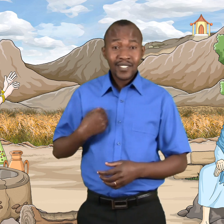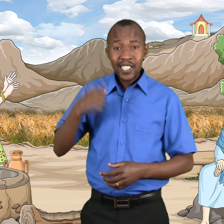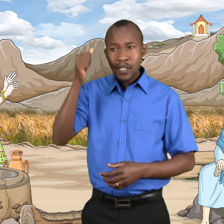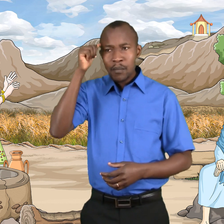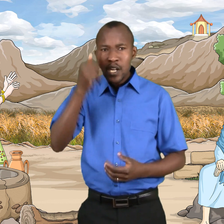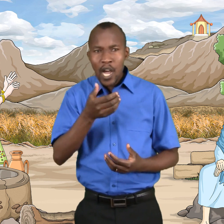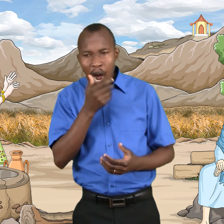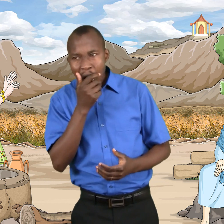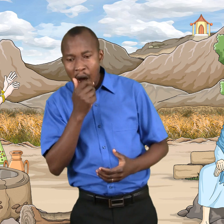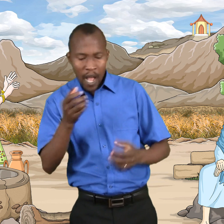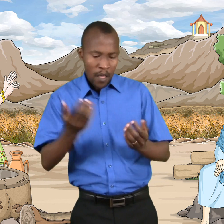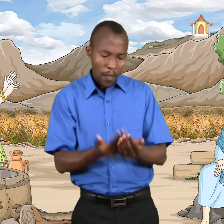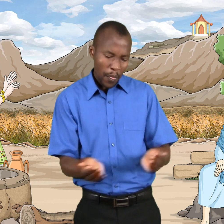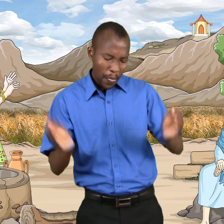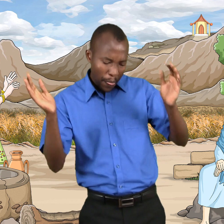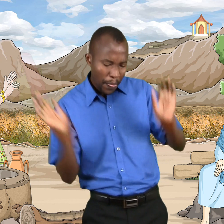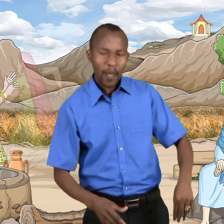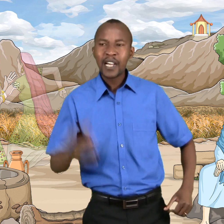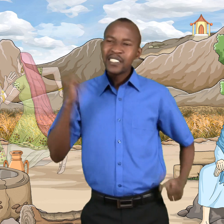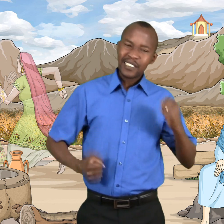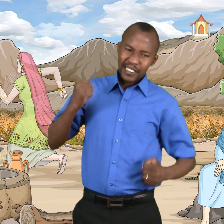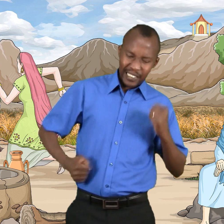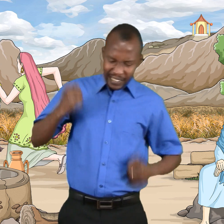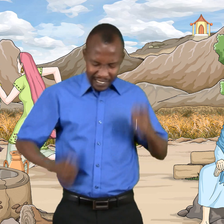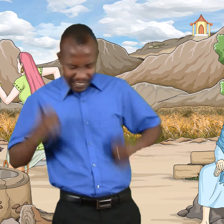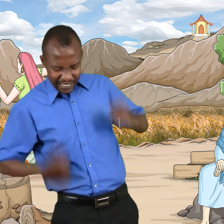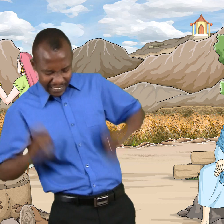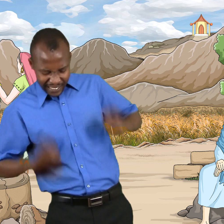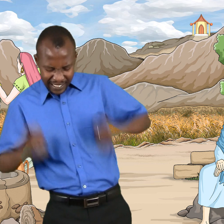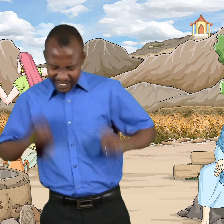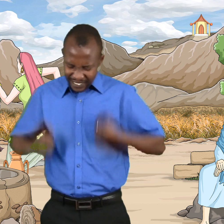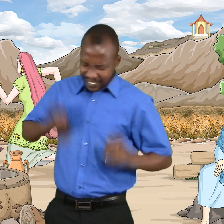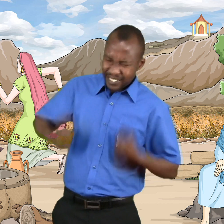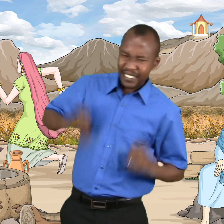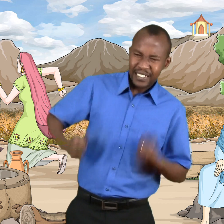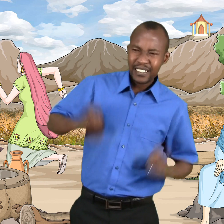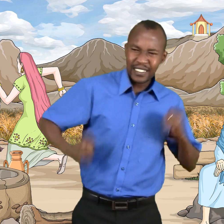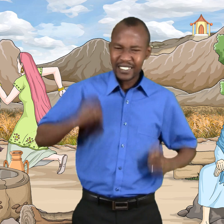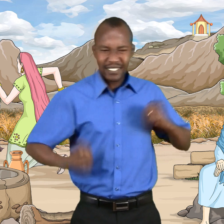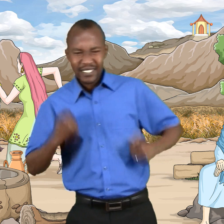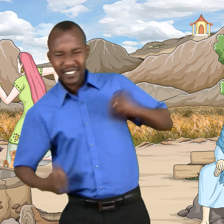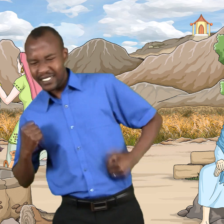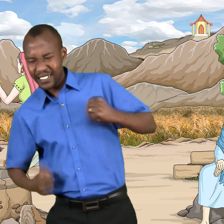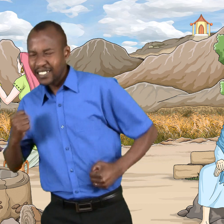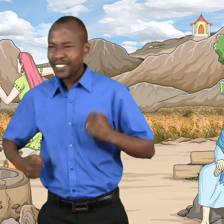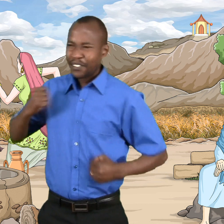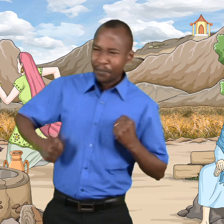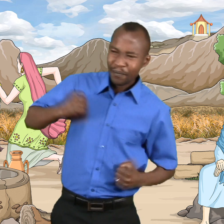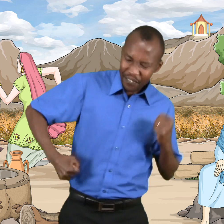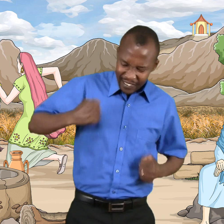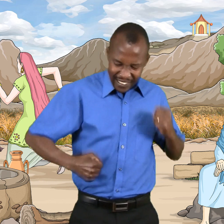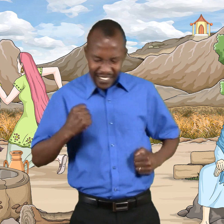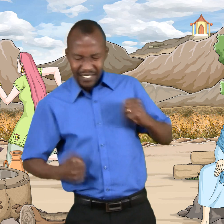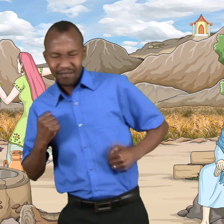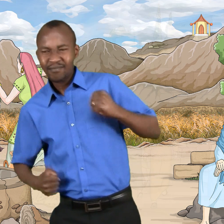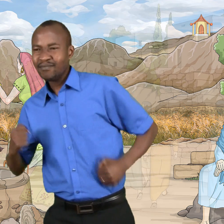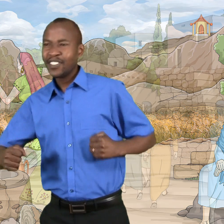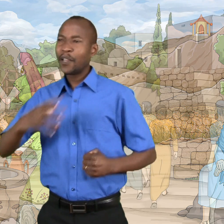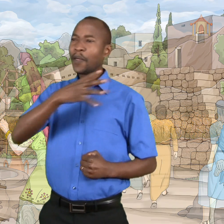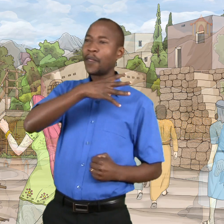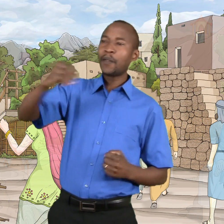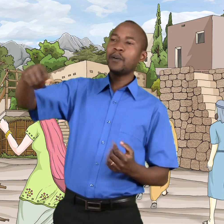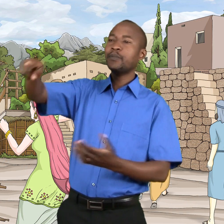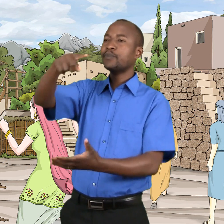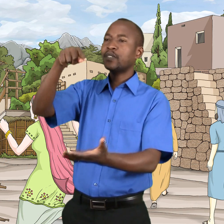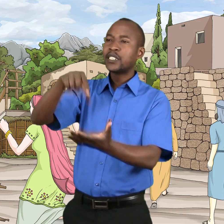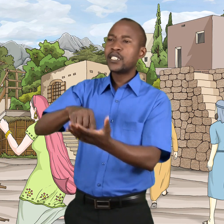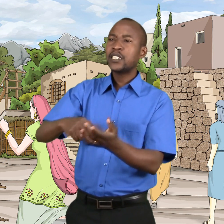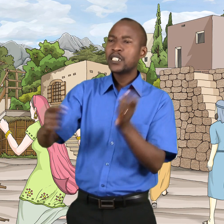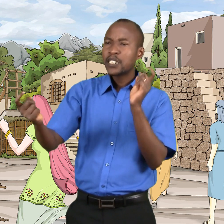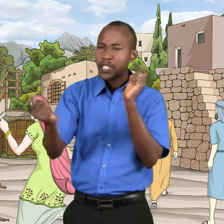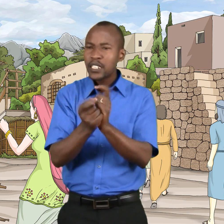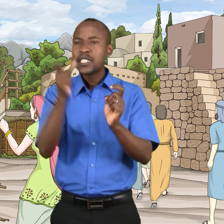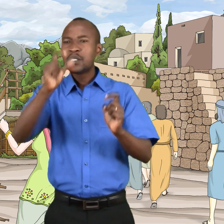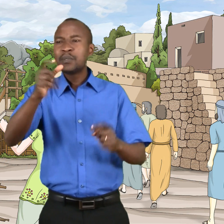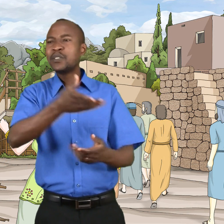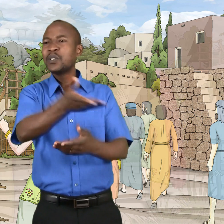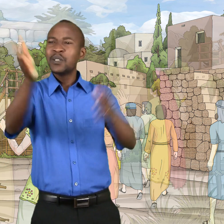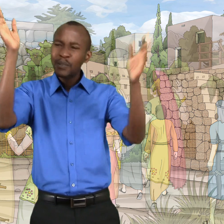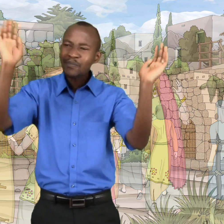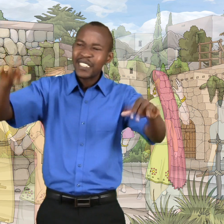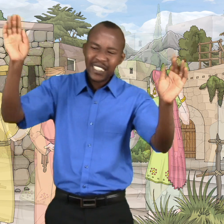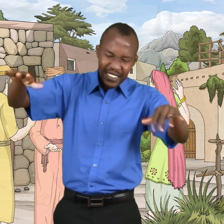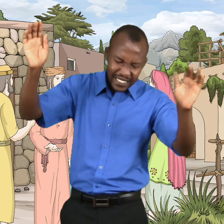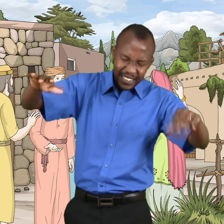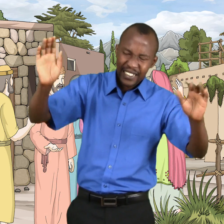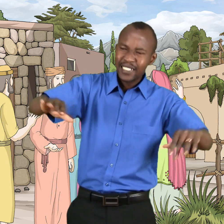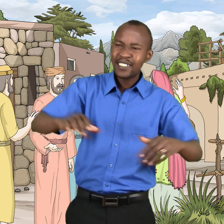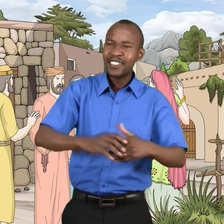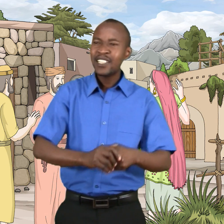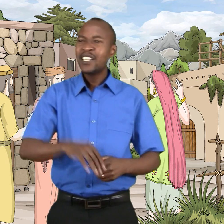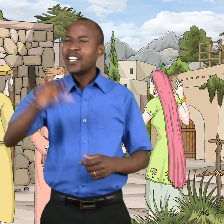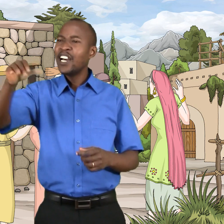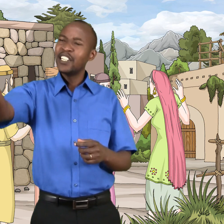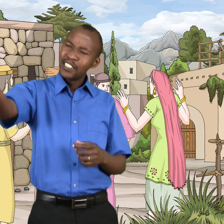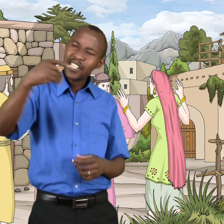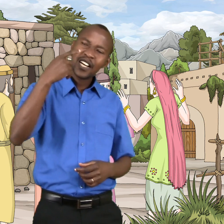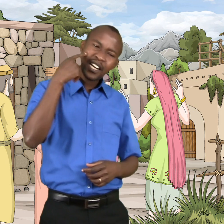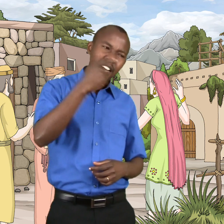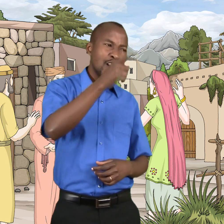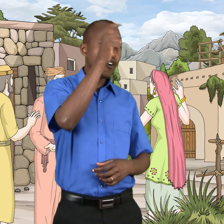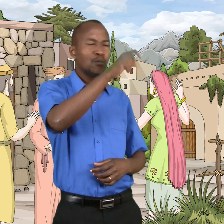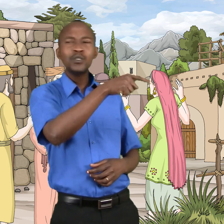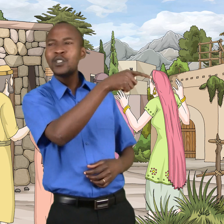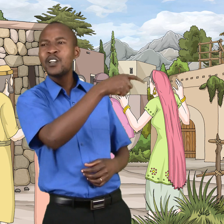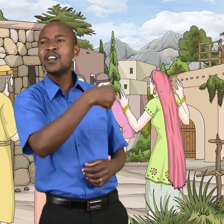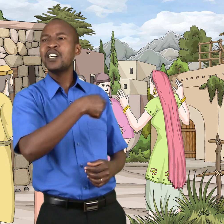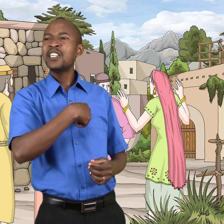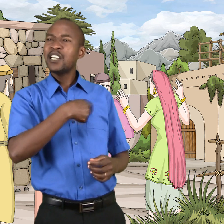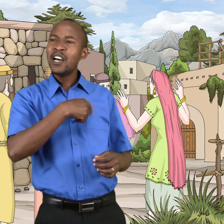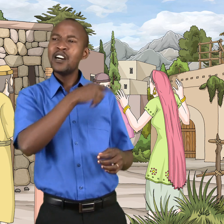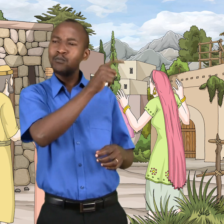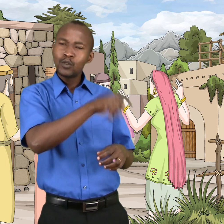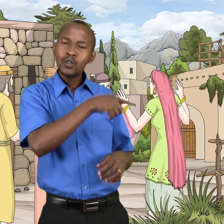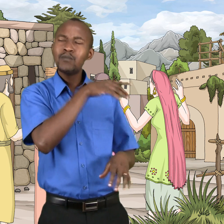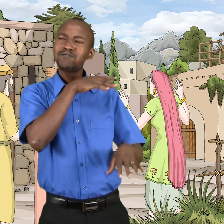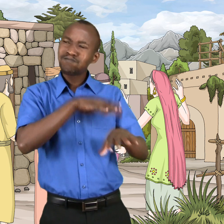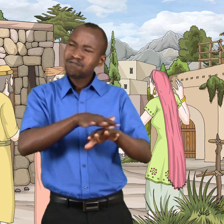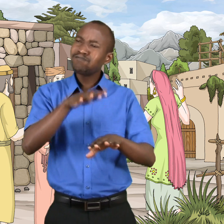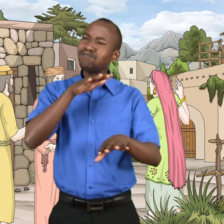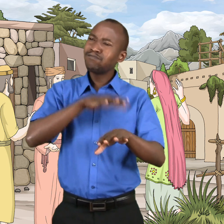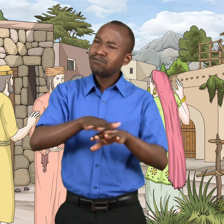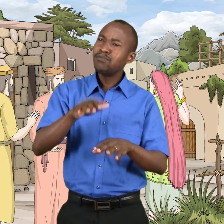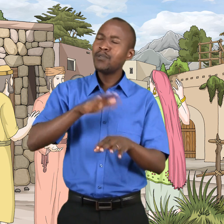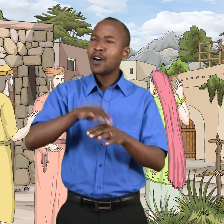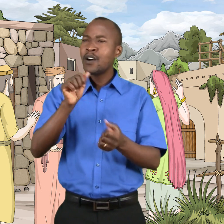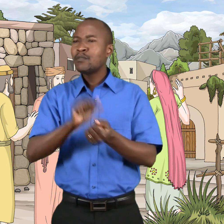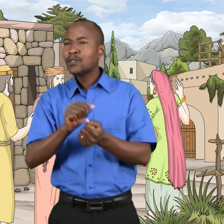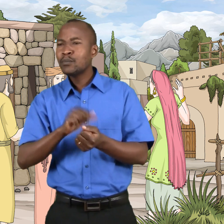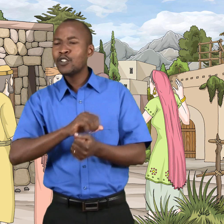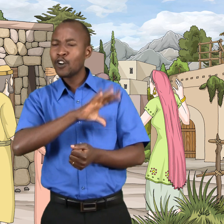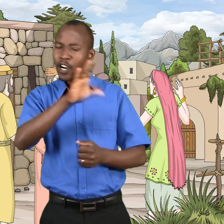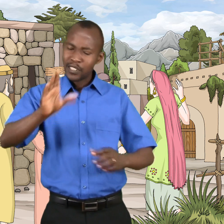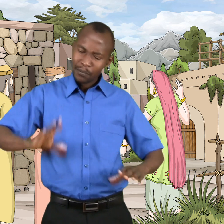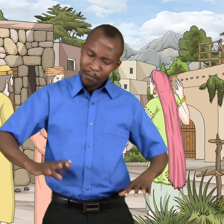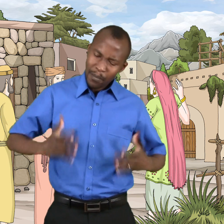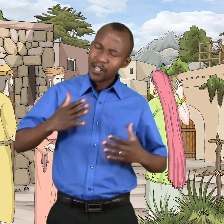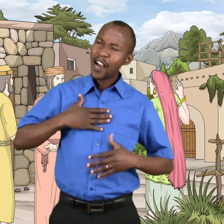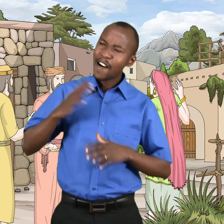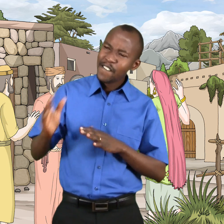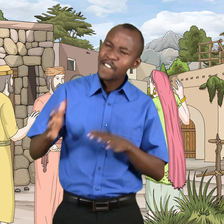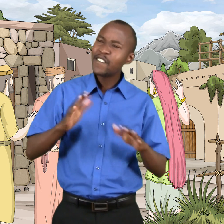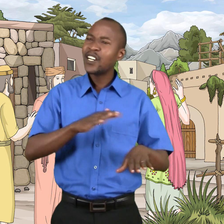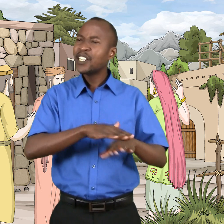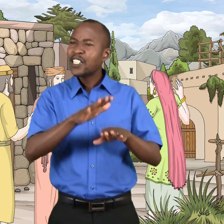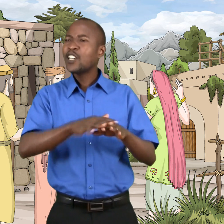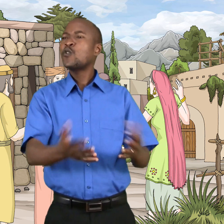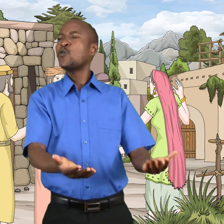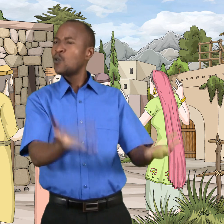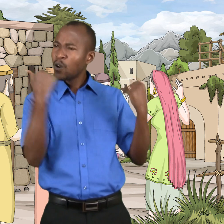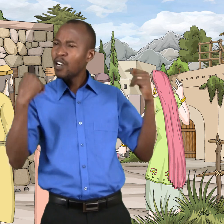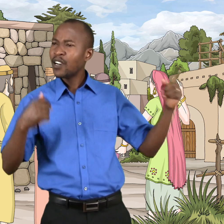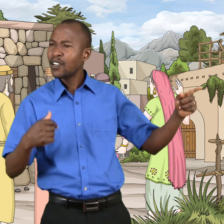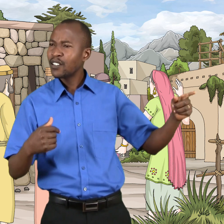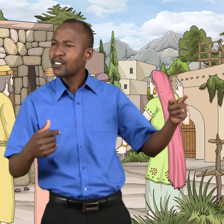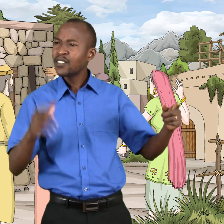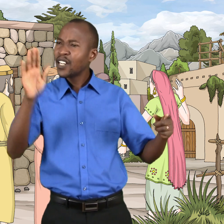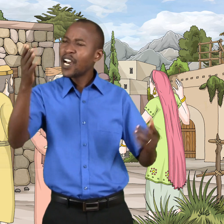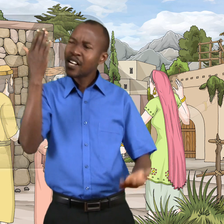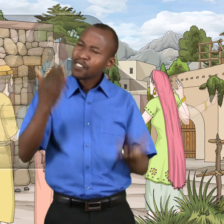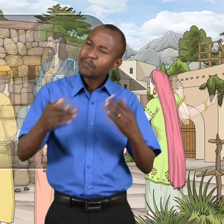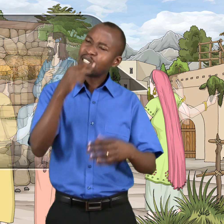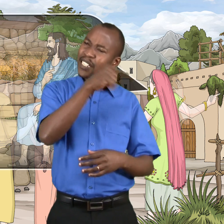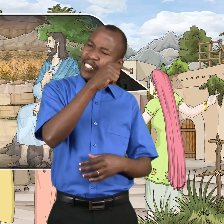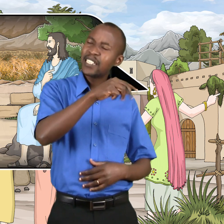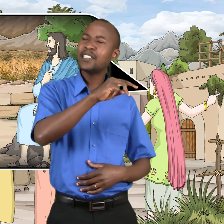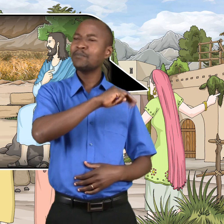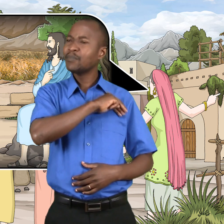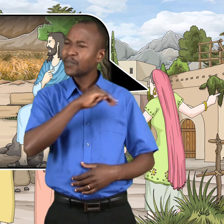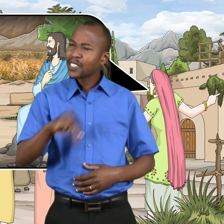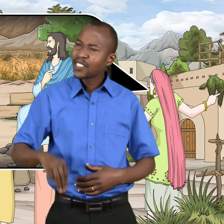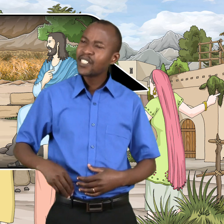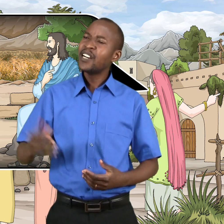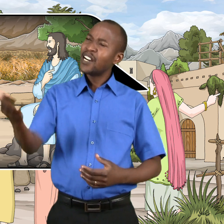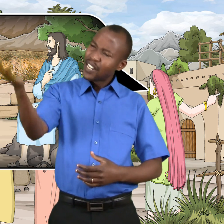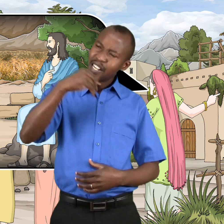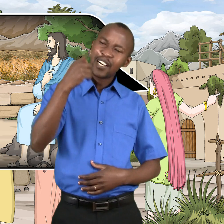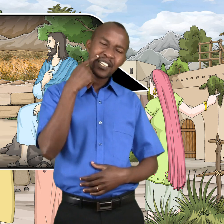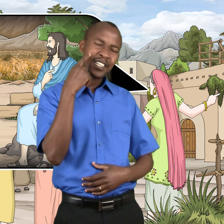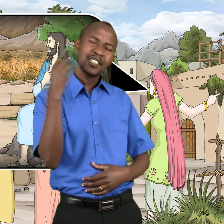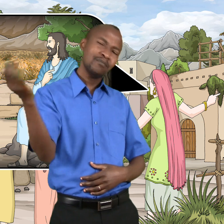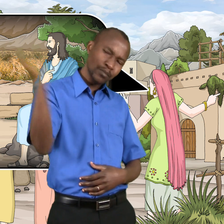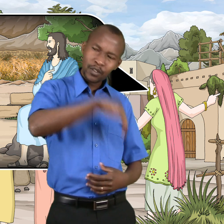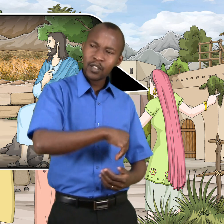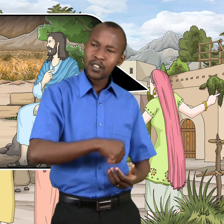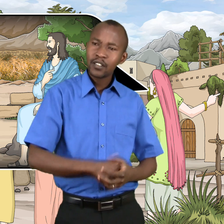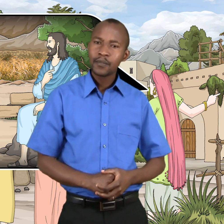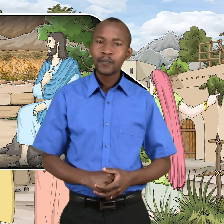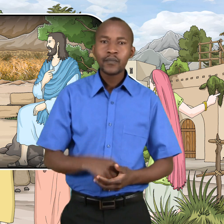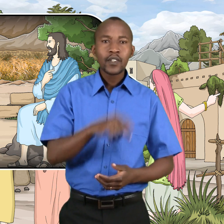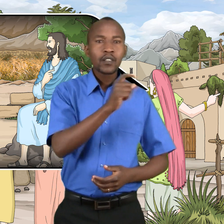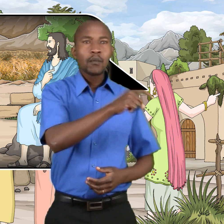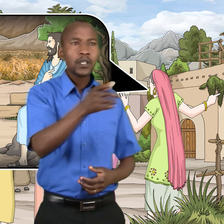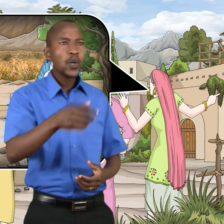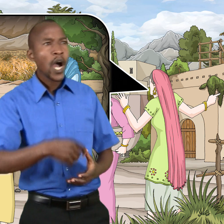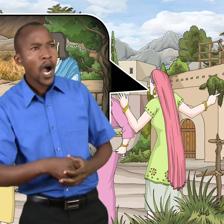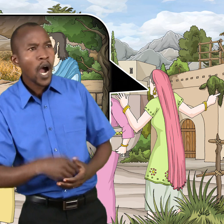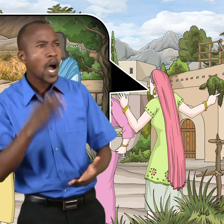Then the woman left her water jar, went back into the town, and said to the people, “Come, see a man who told me everything I ever did.